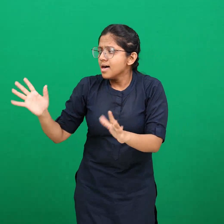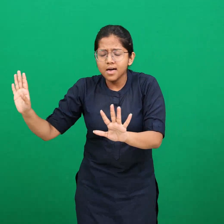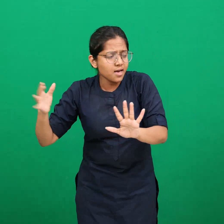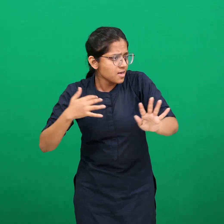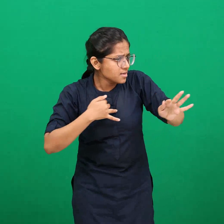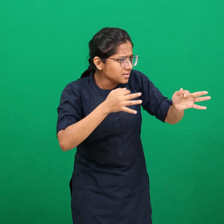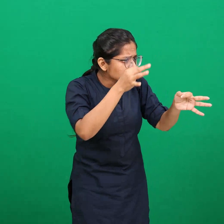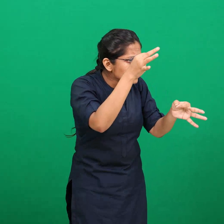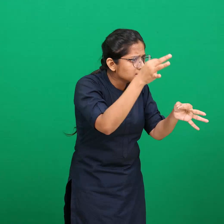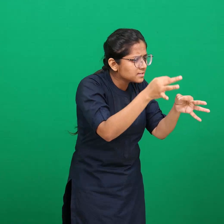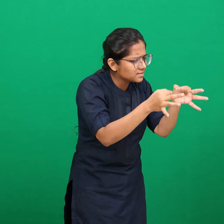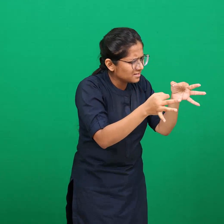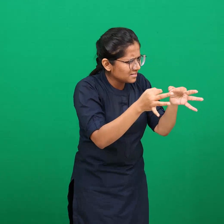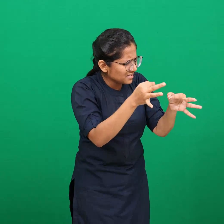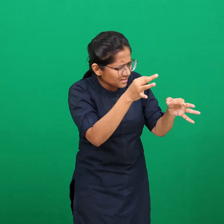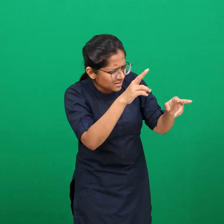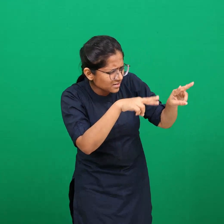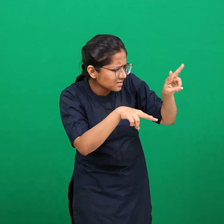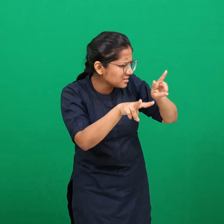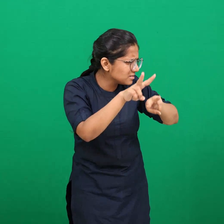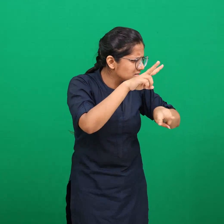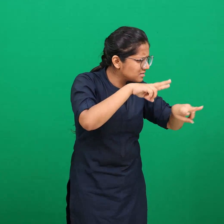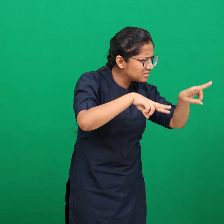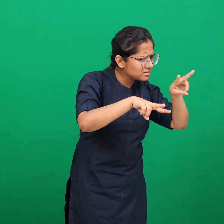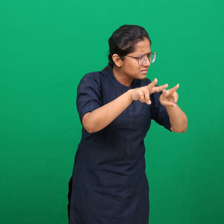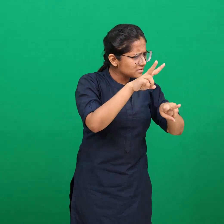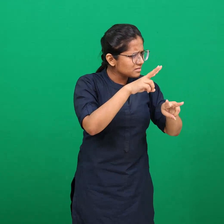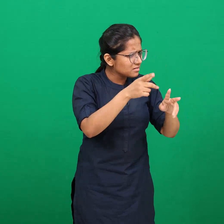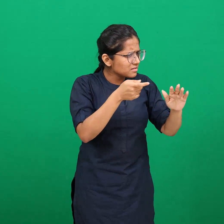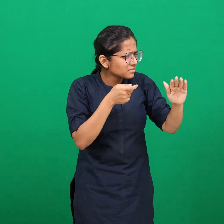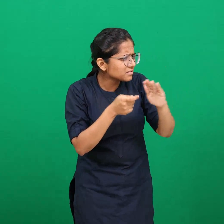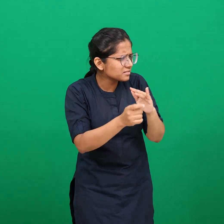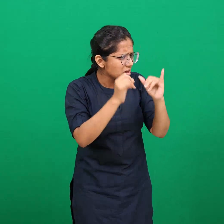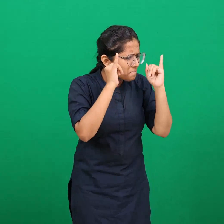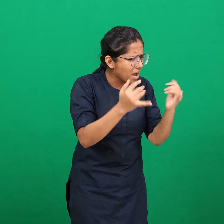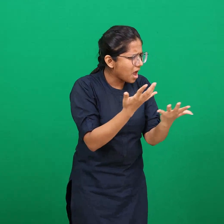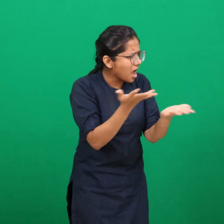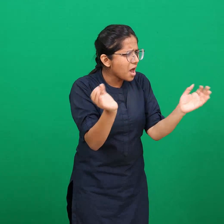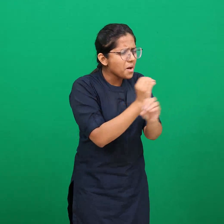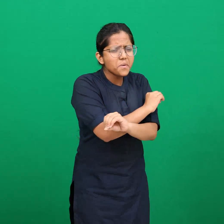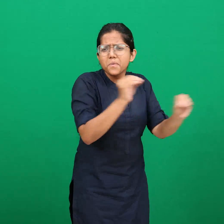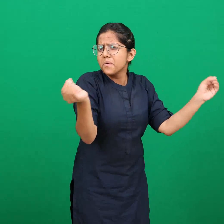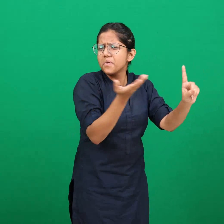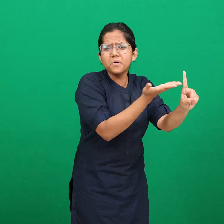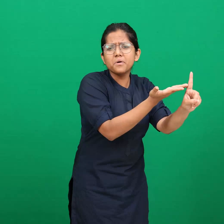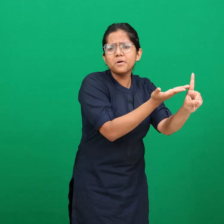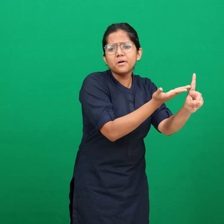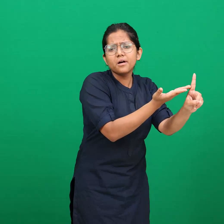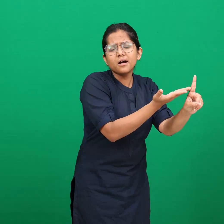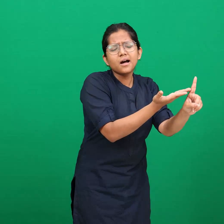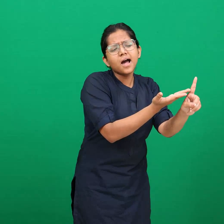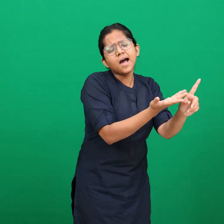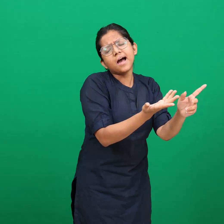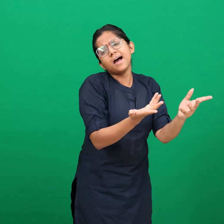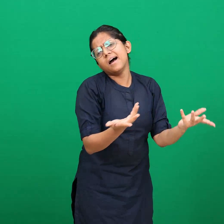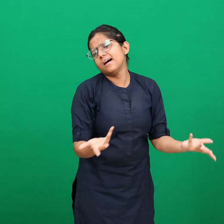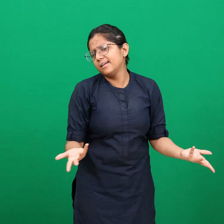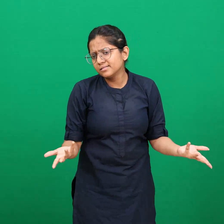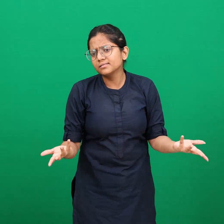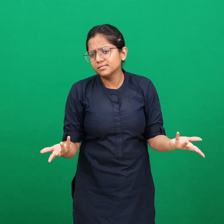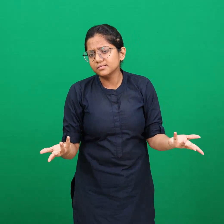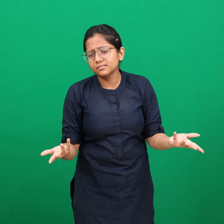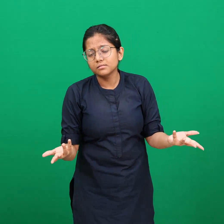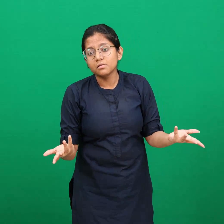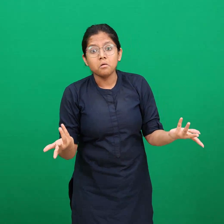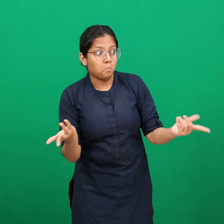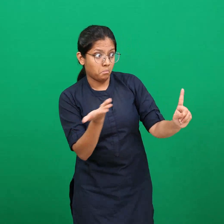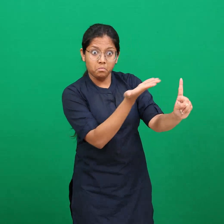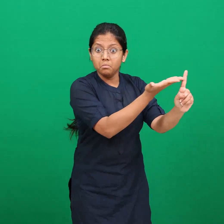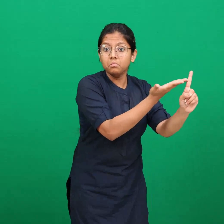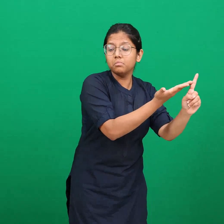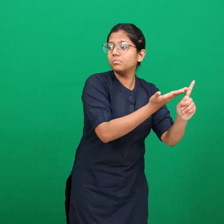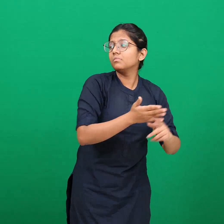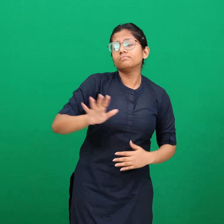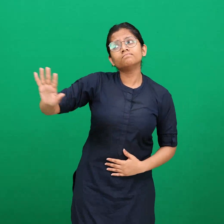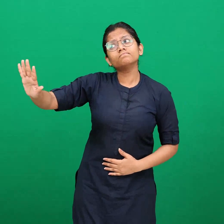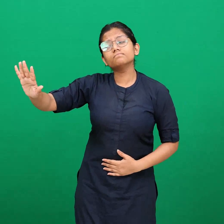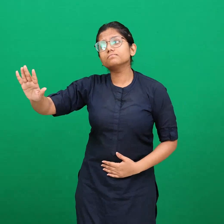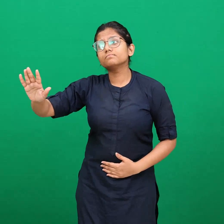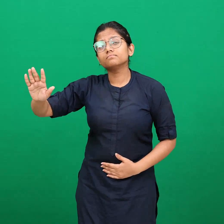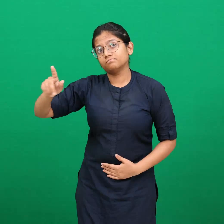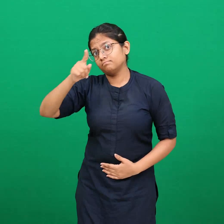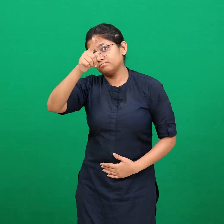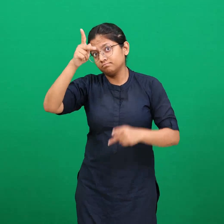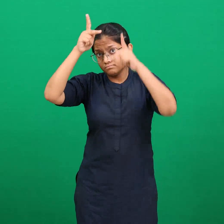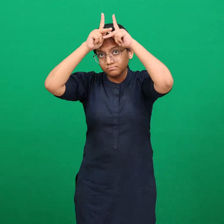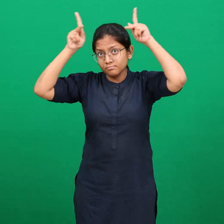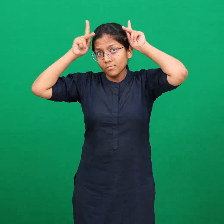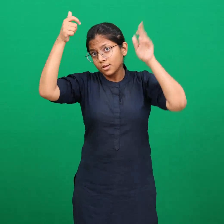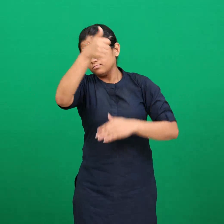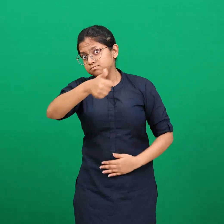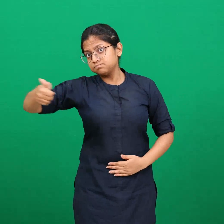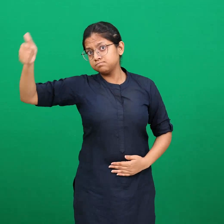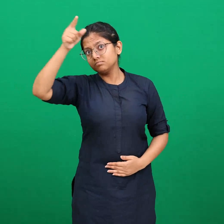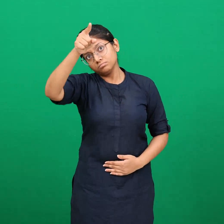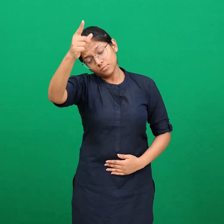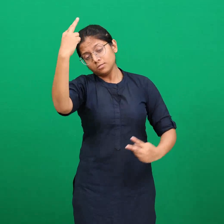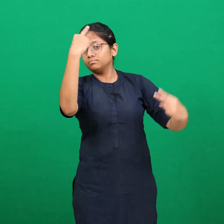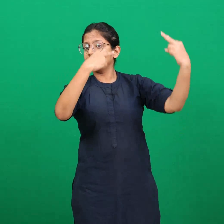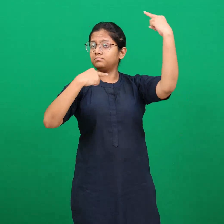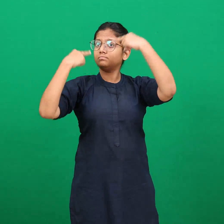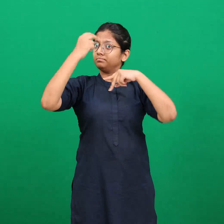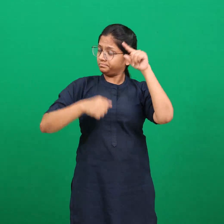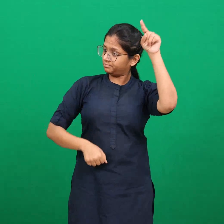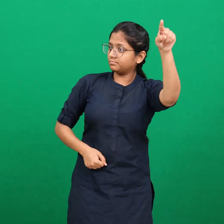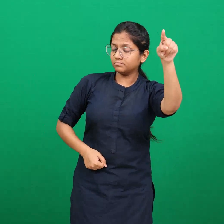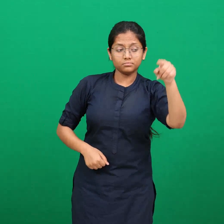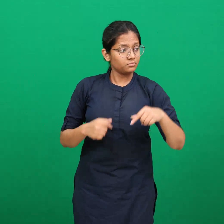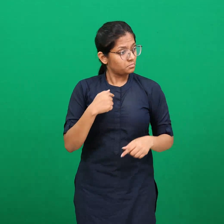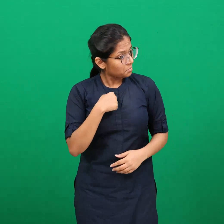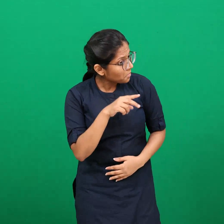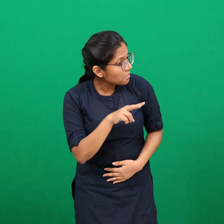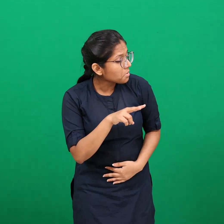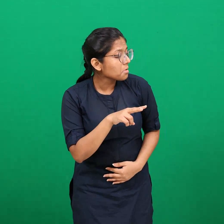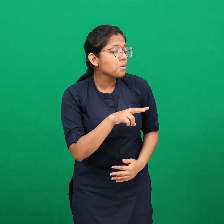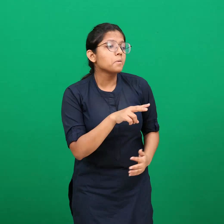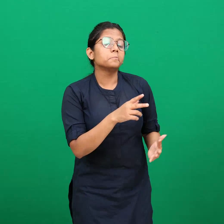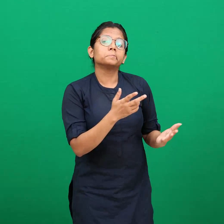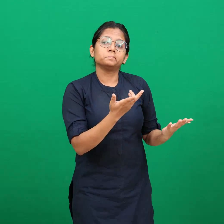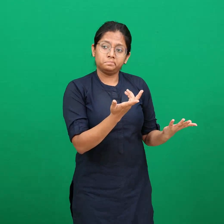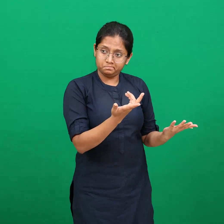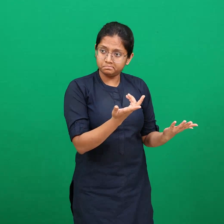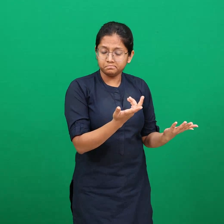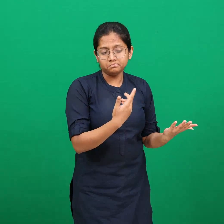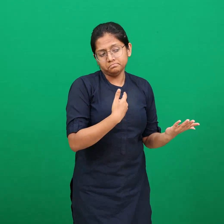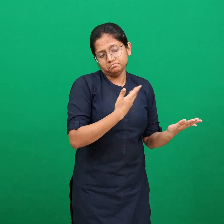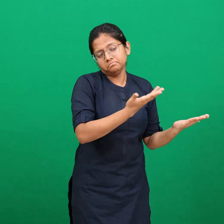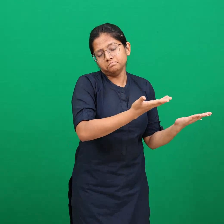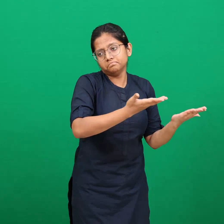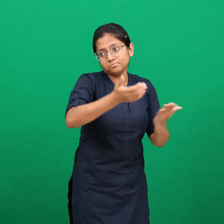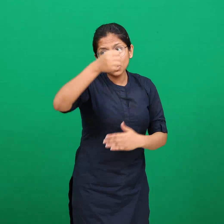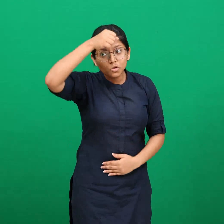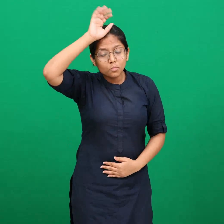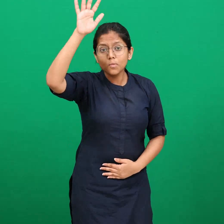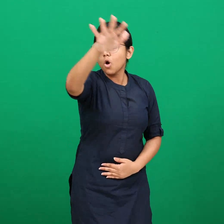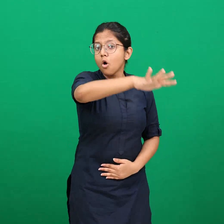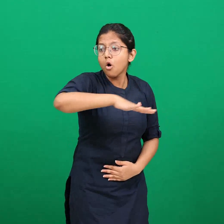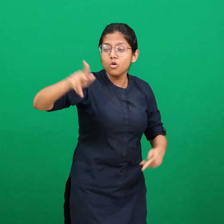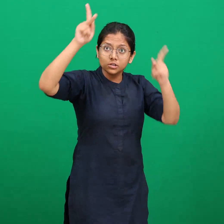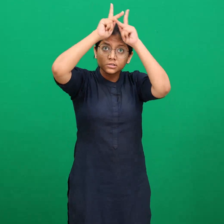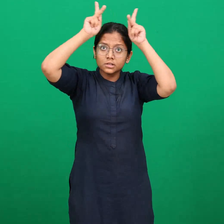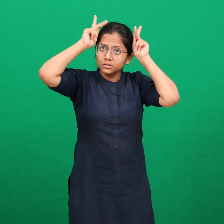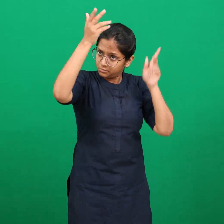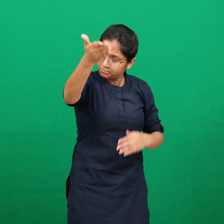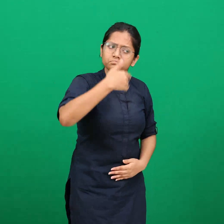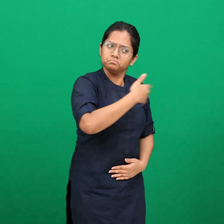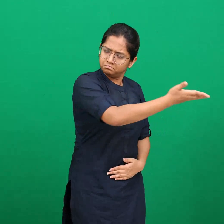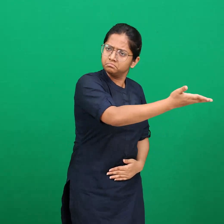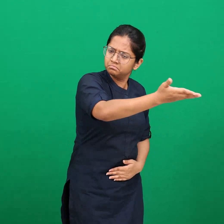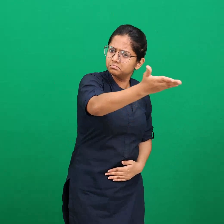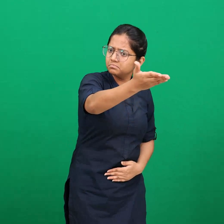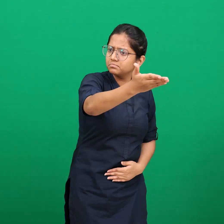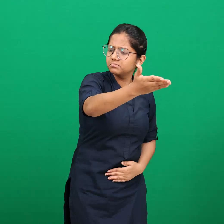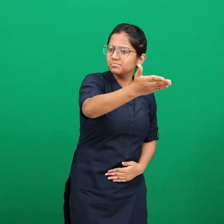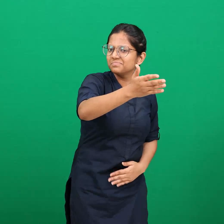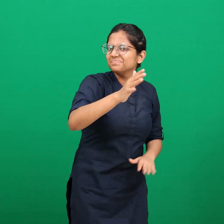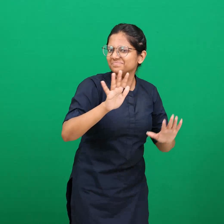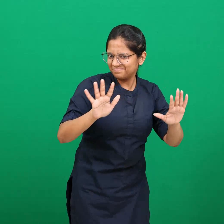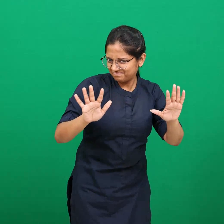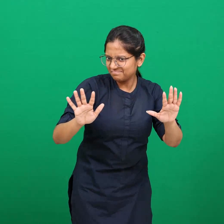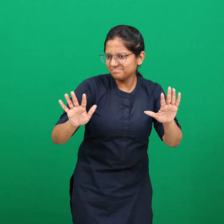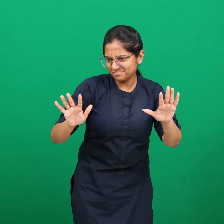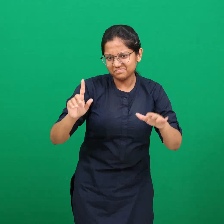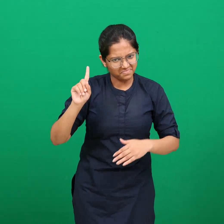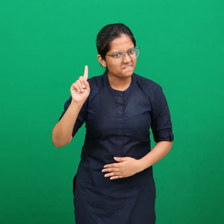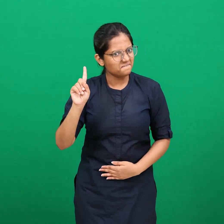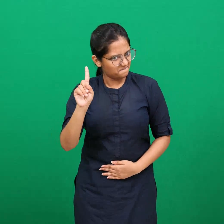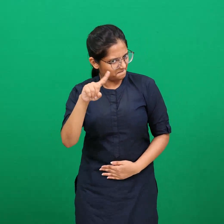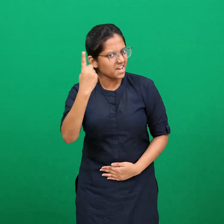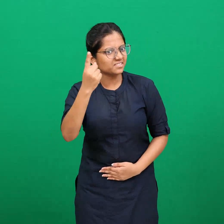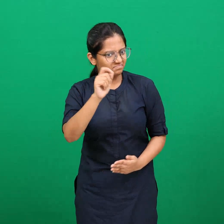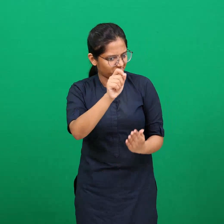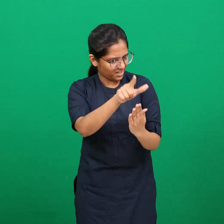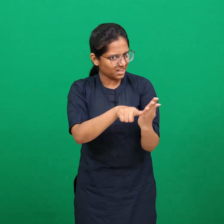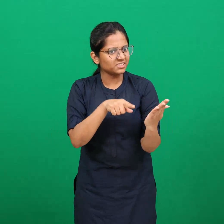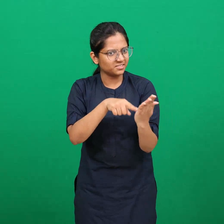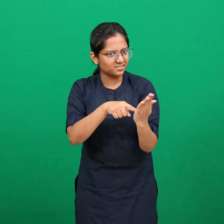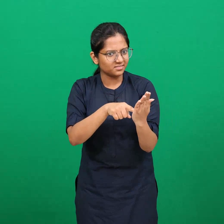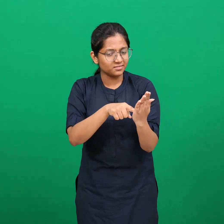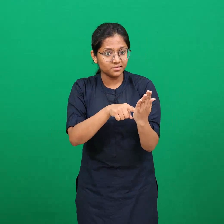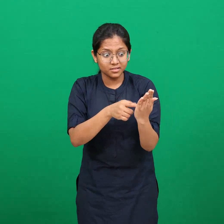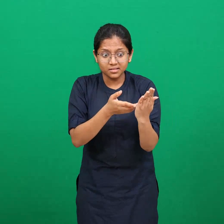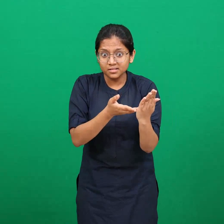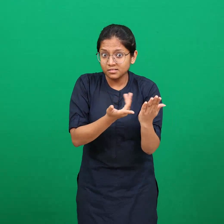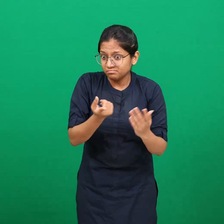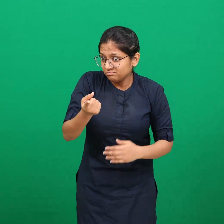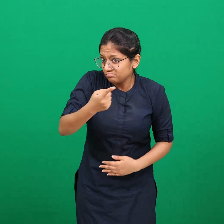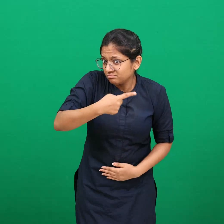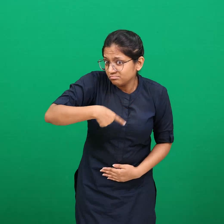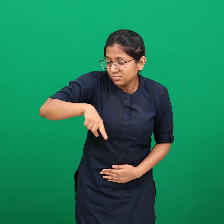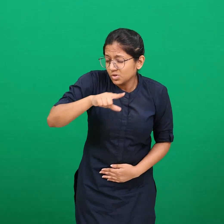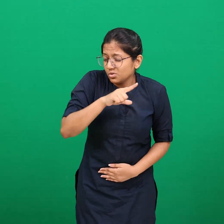But I found he had done nothing worthy of death, and since he has now appealed to the Emperor, I decided to send him.